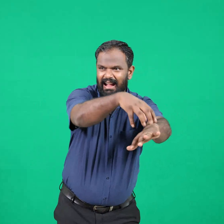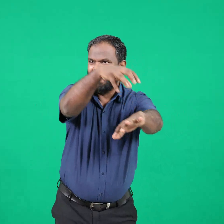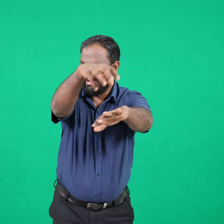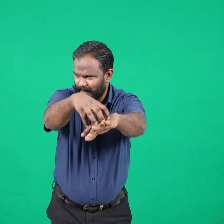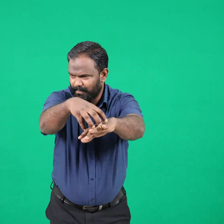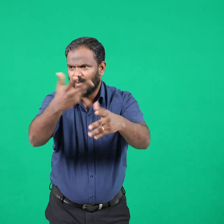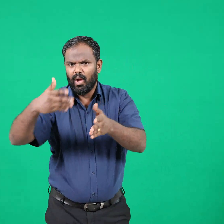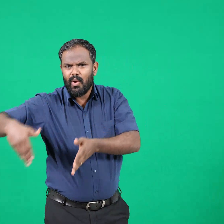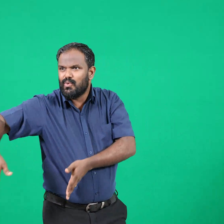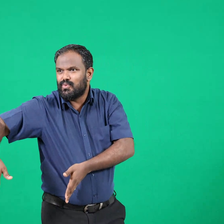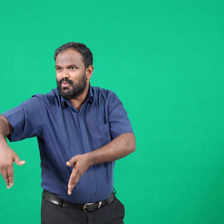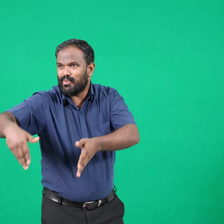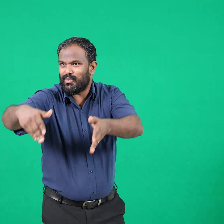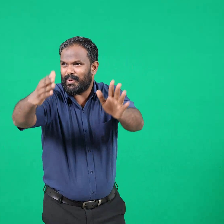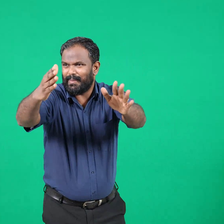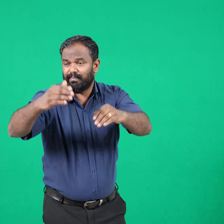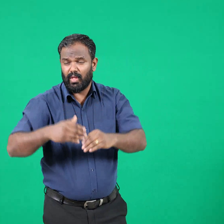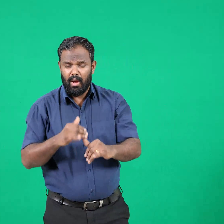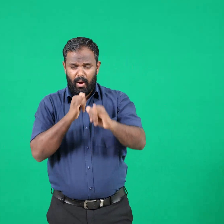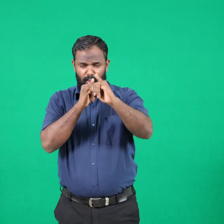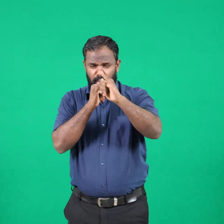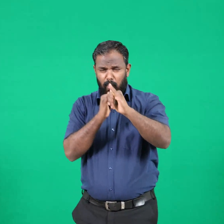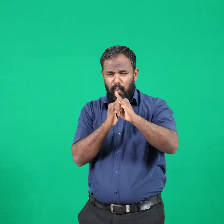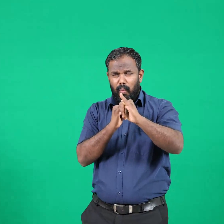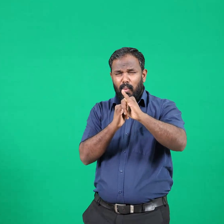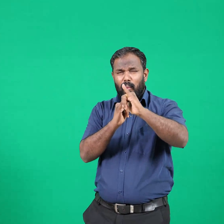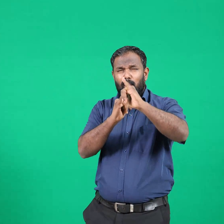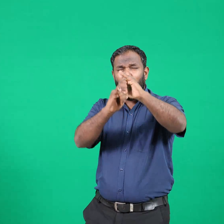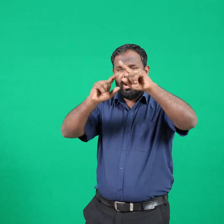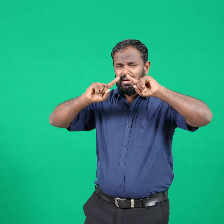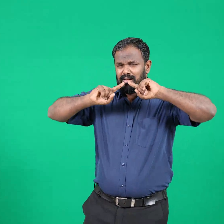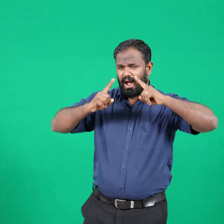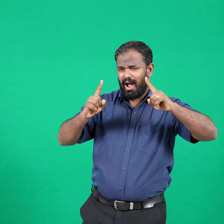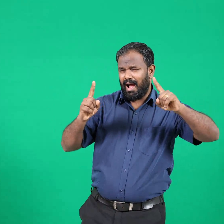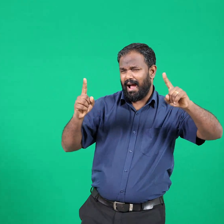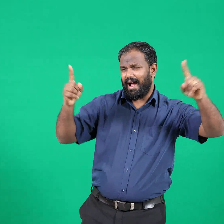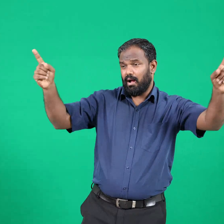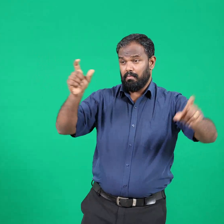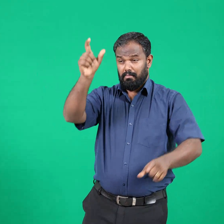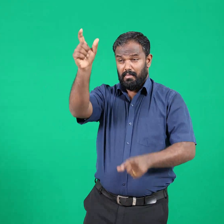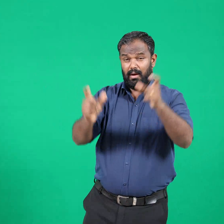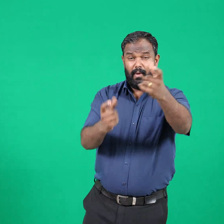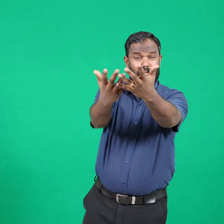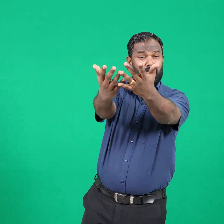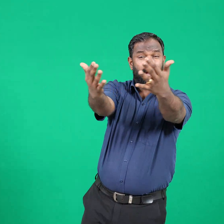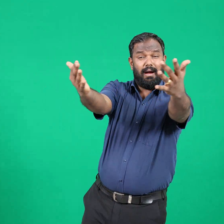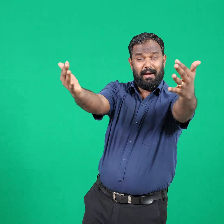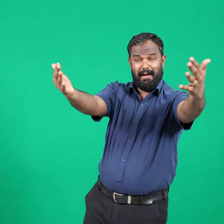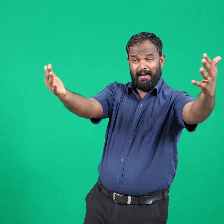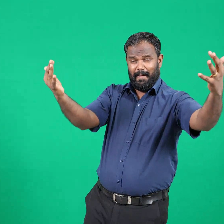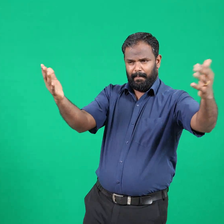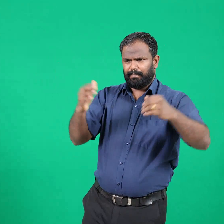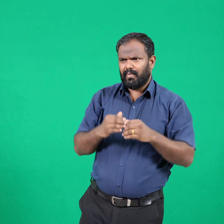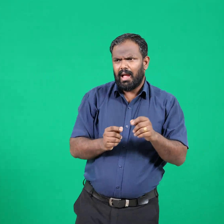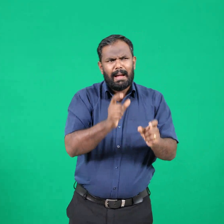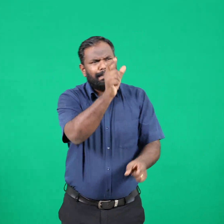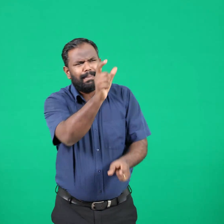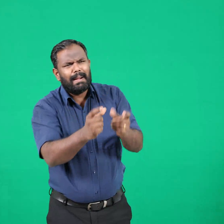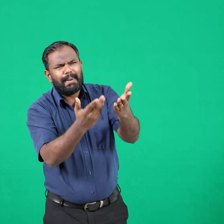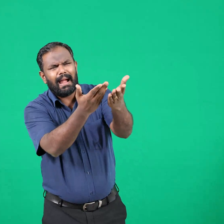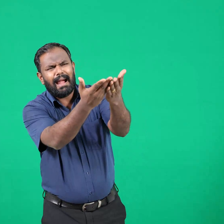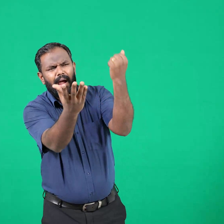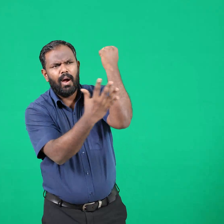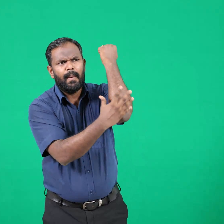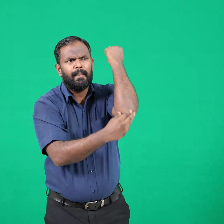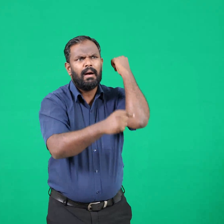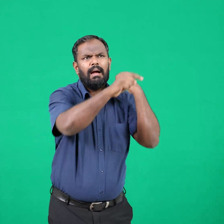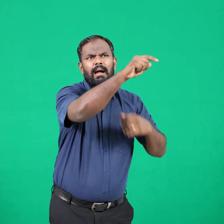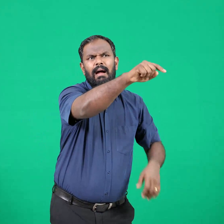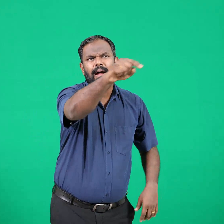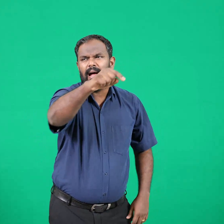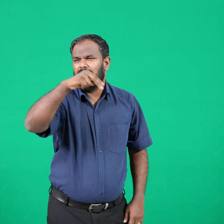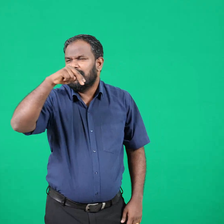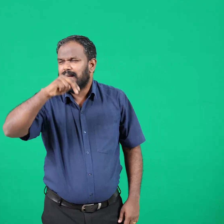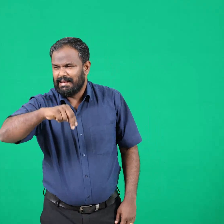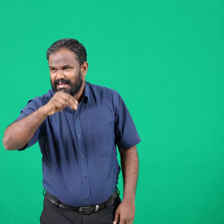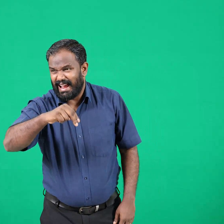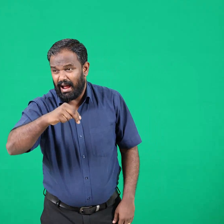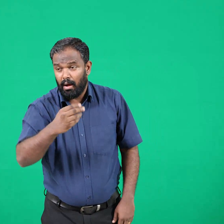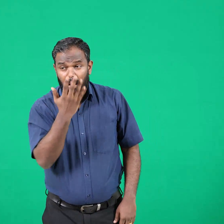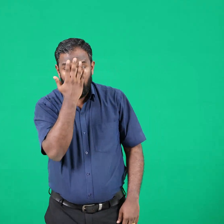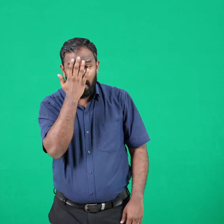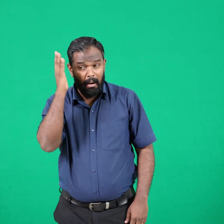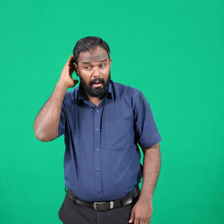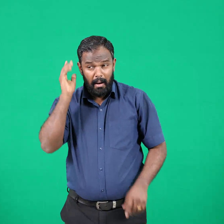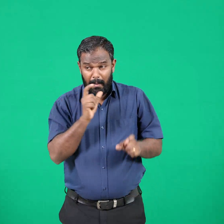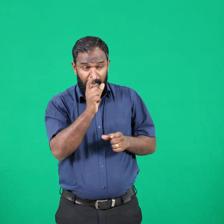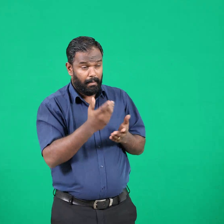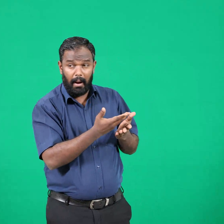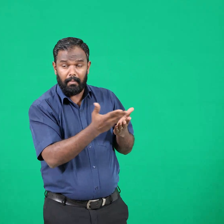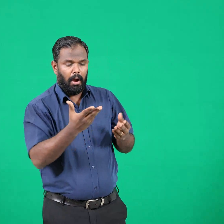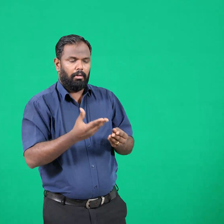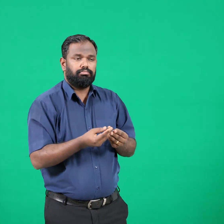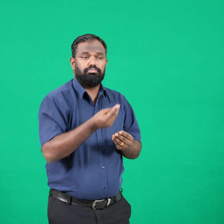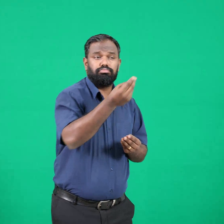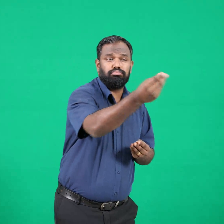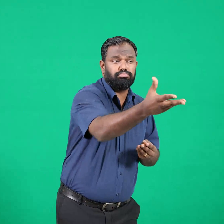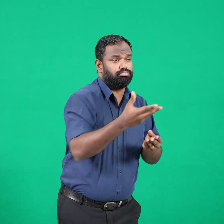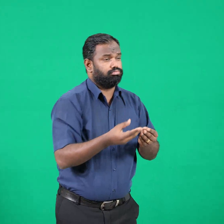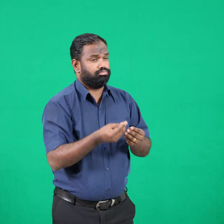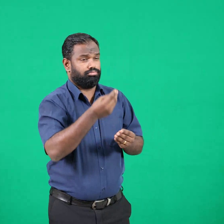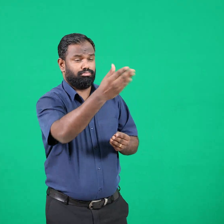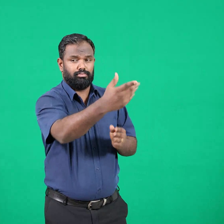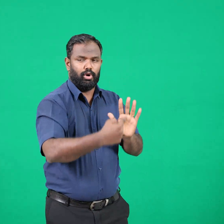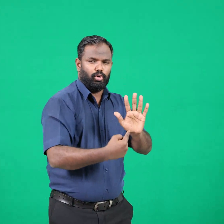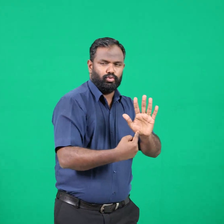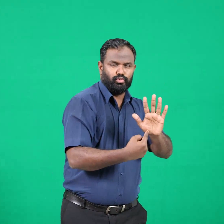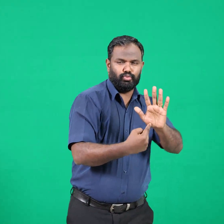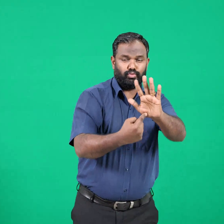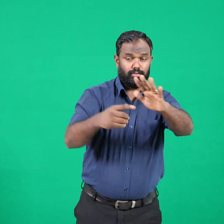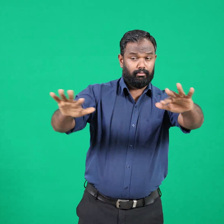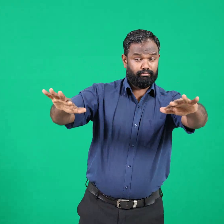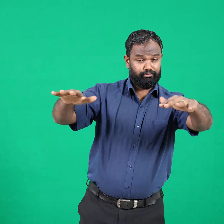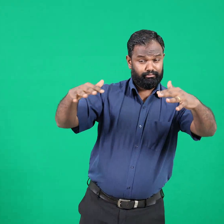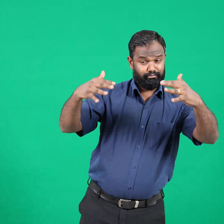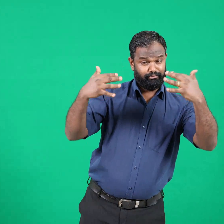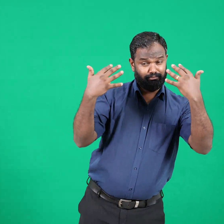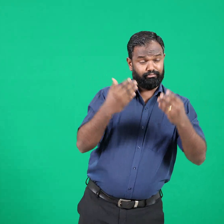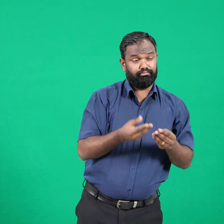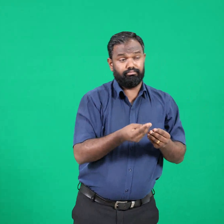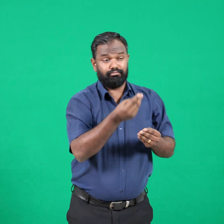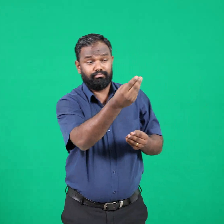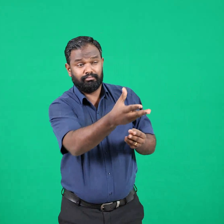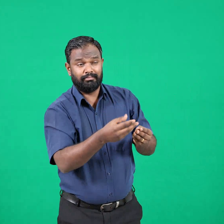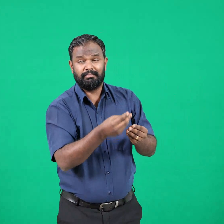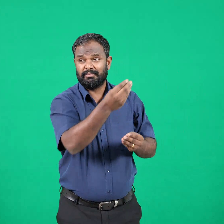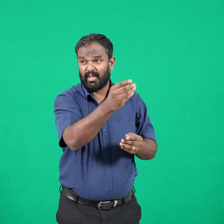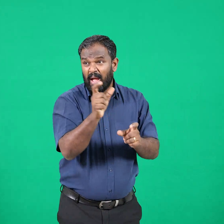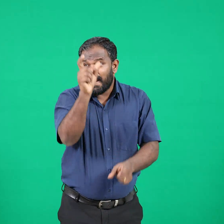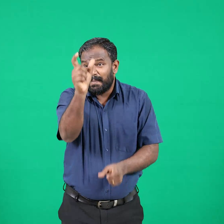Truly I tell you, they already have their full reward.